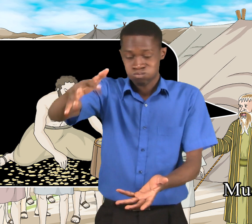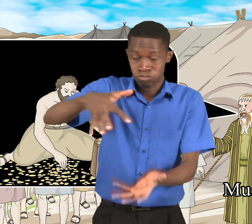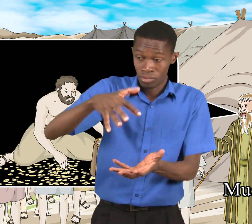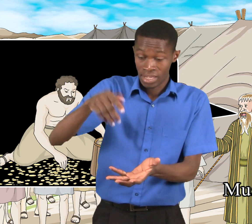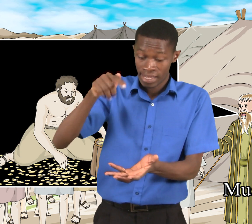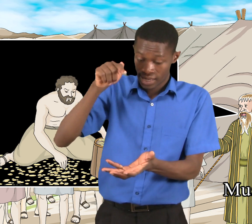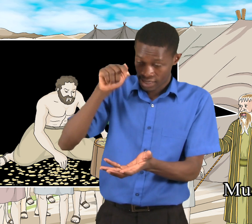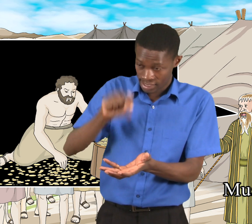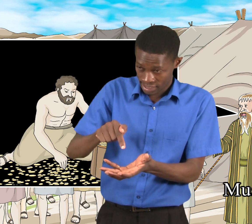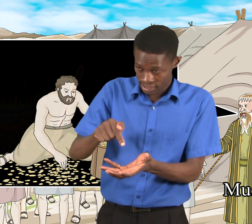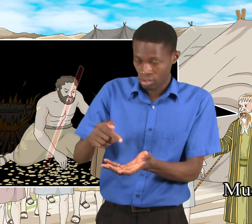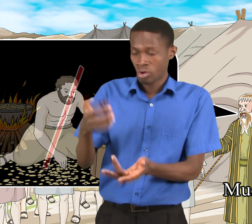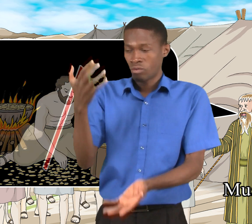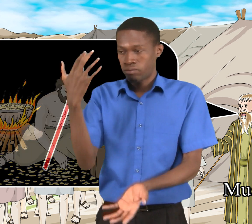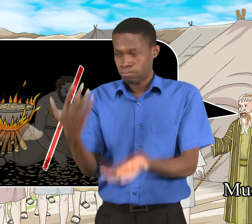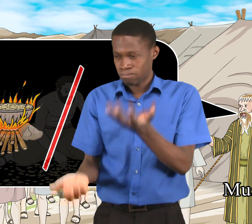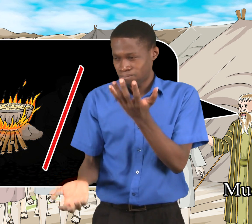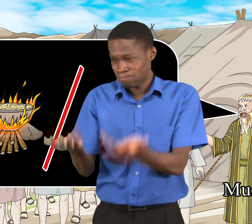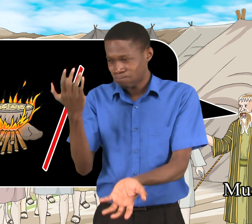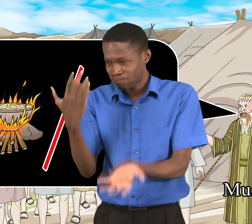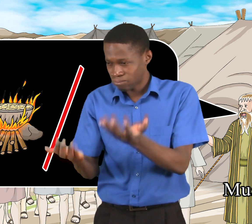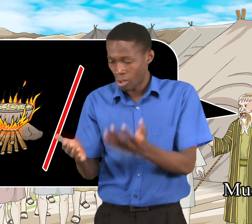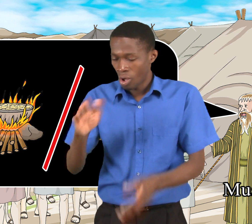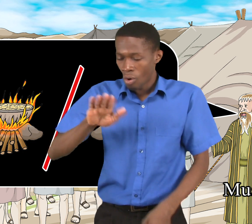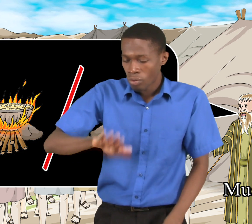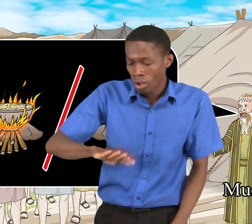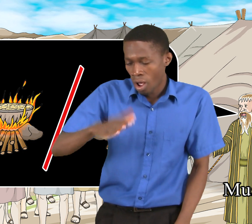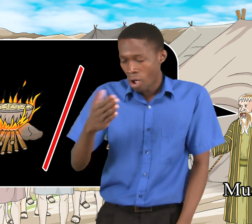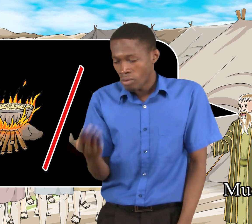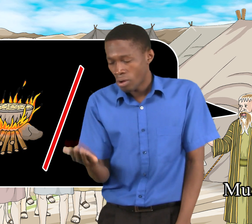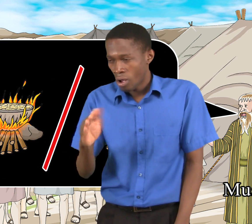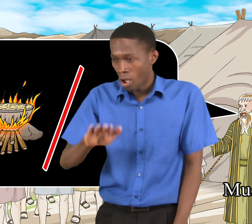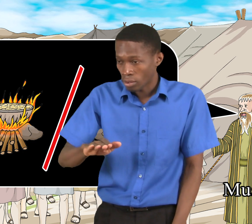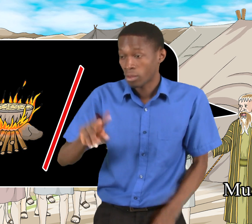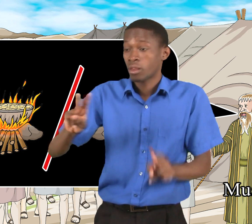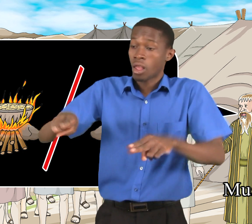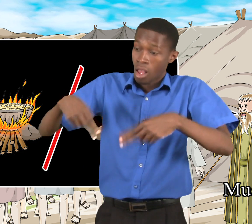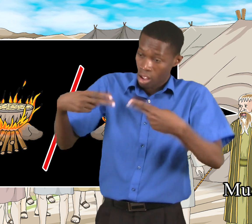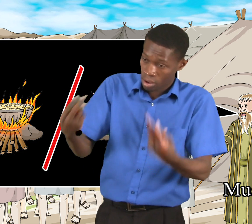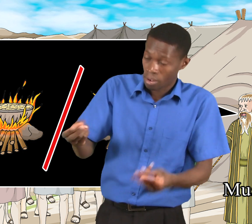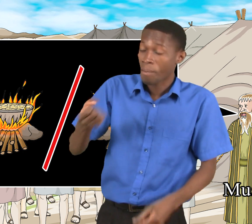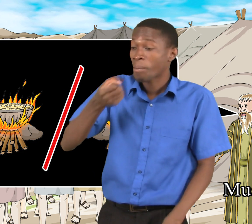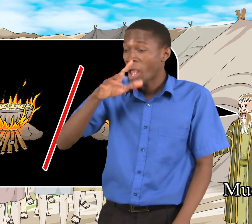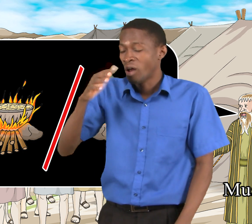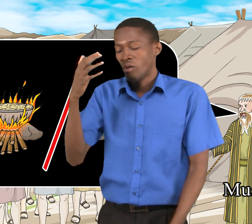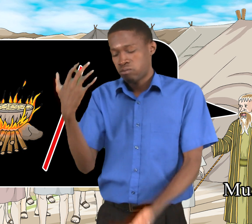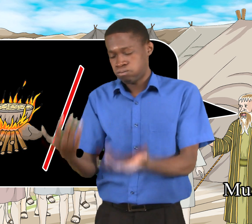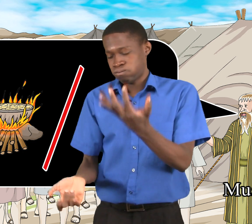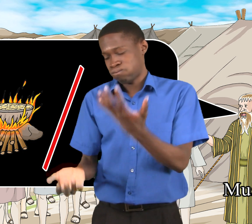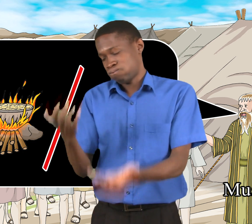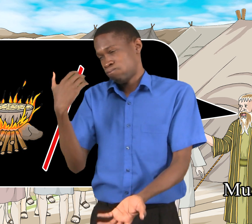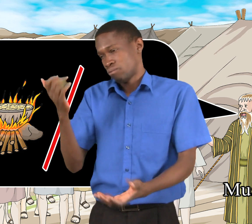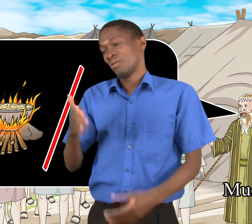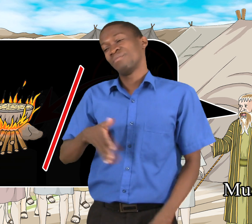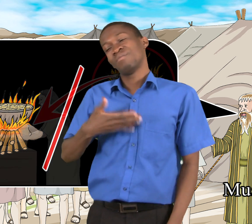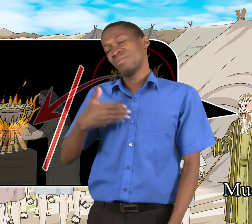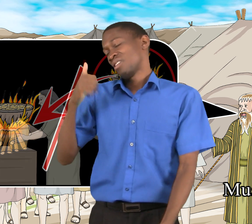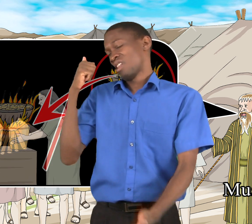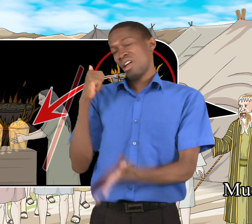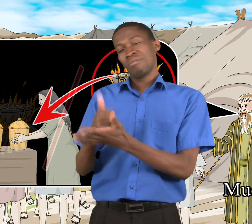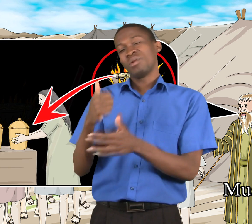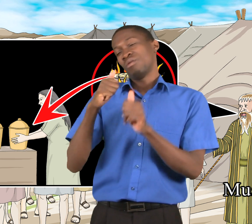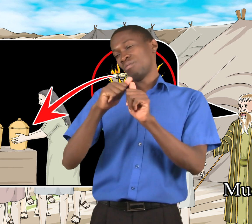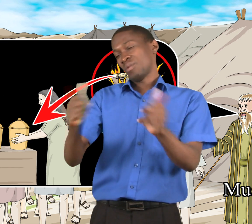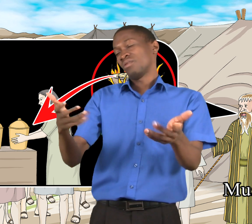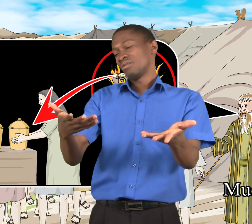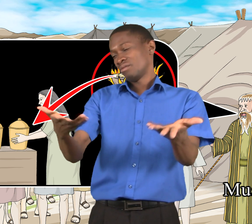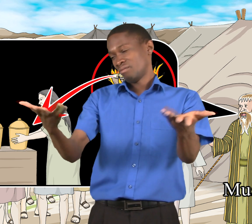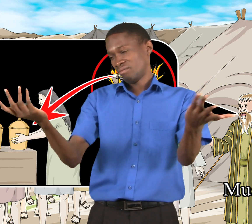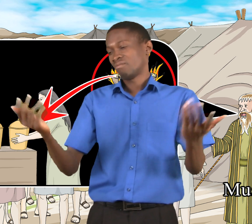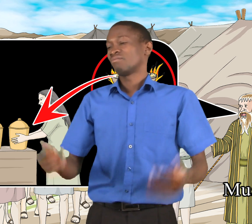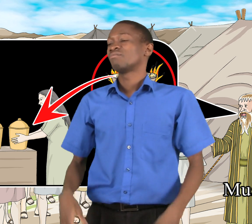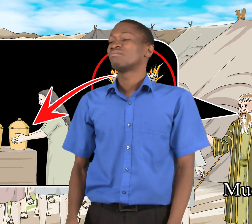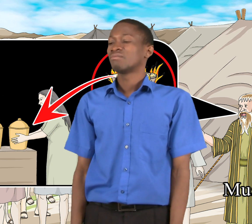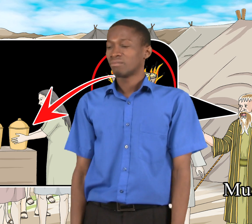So bake what you want to bake, and boil what you want to boil.